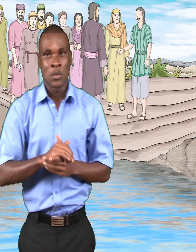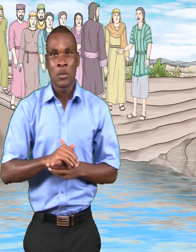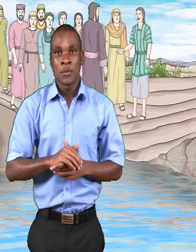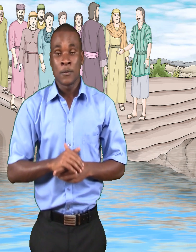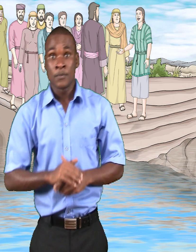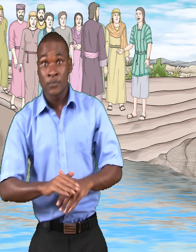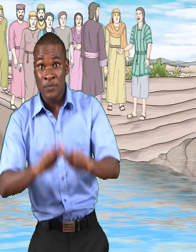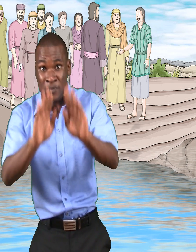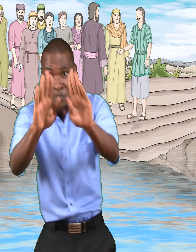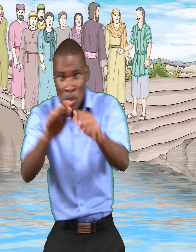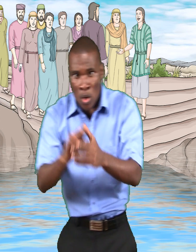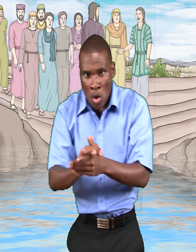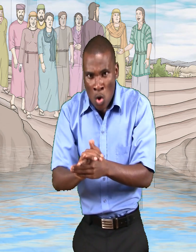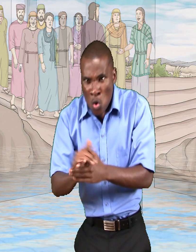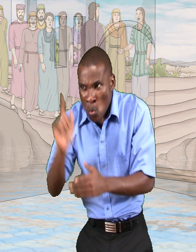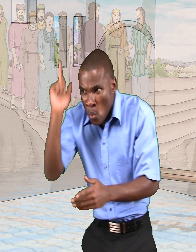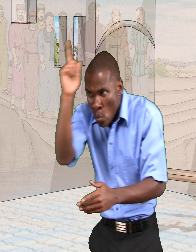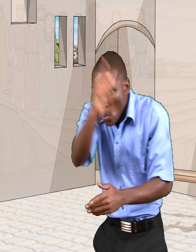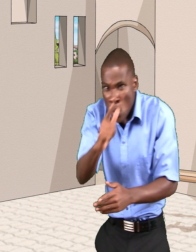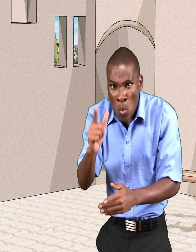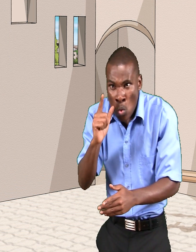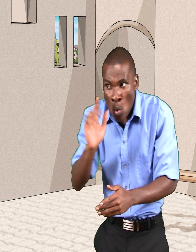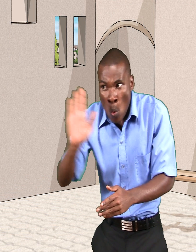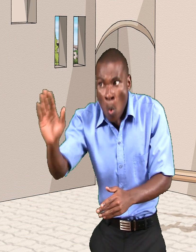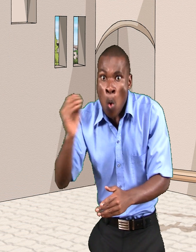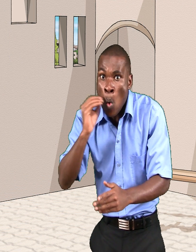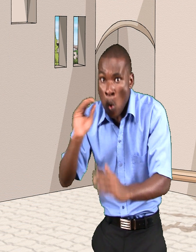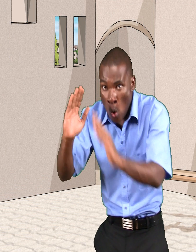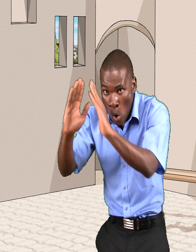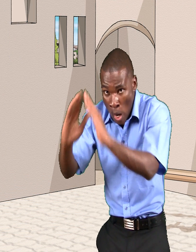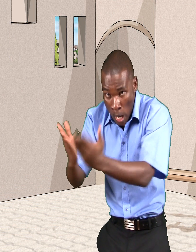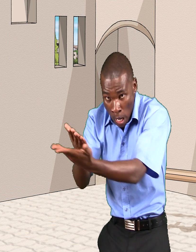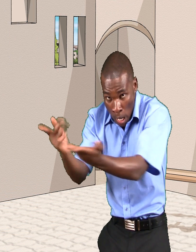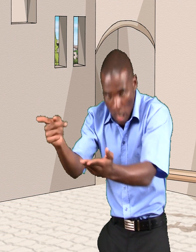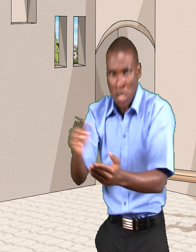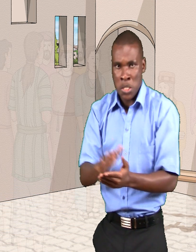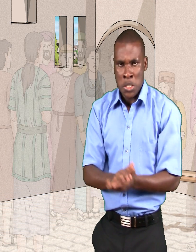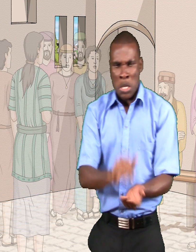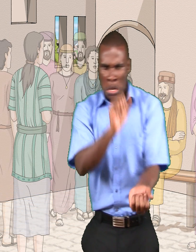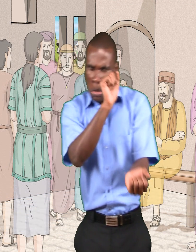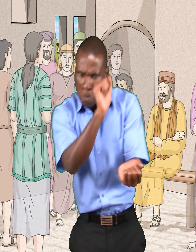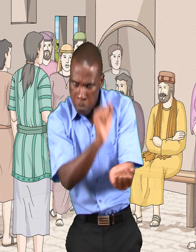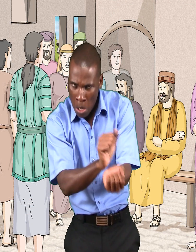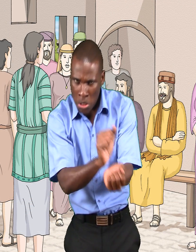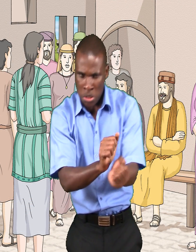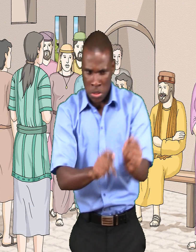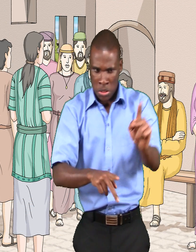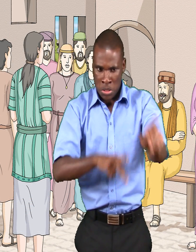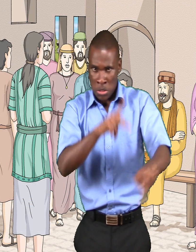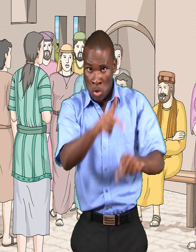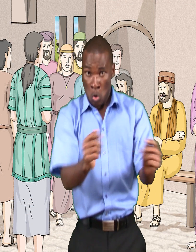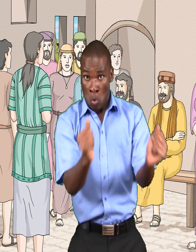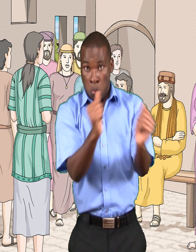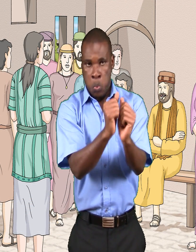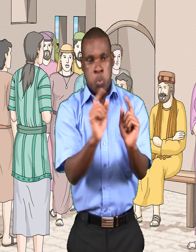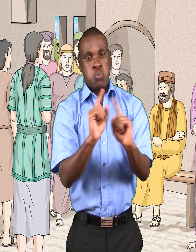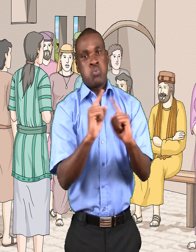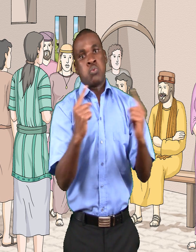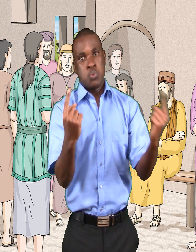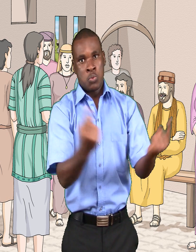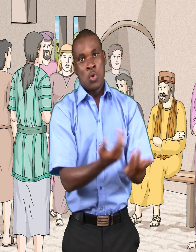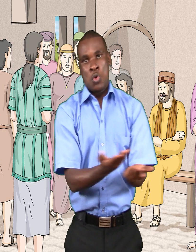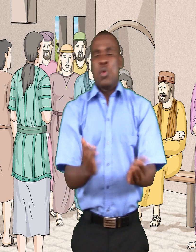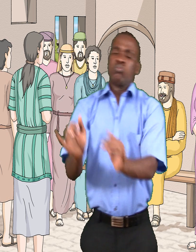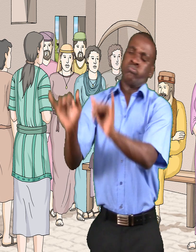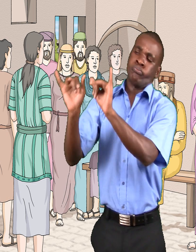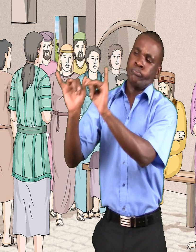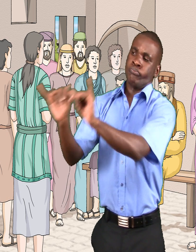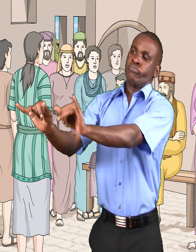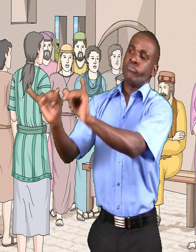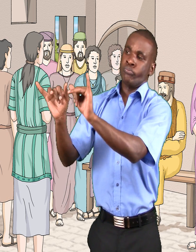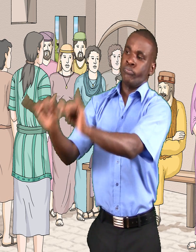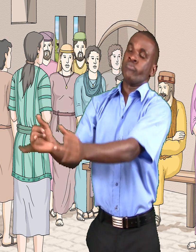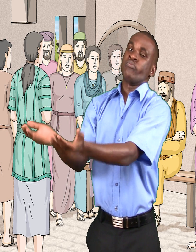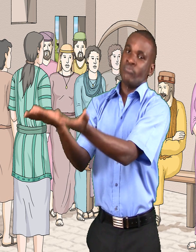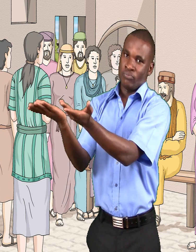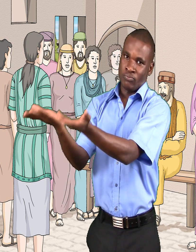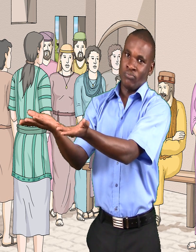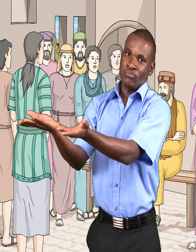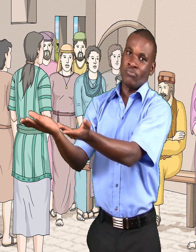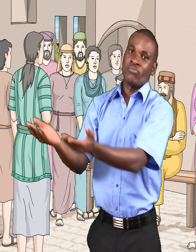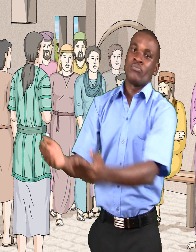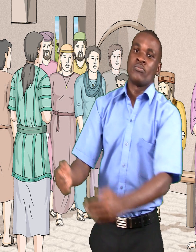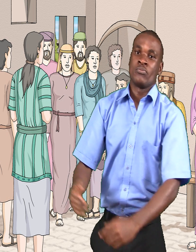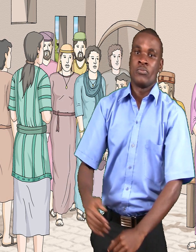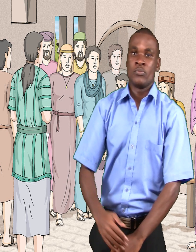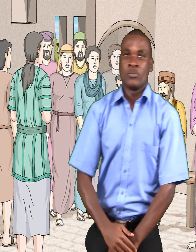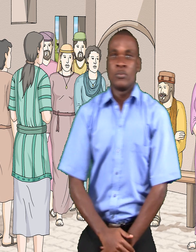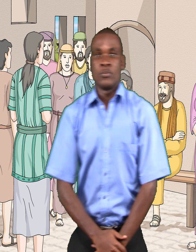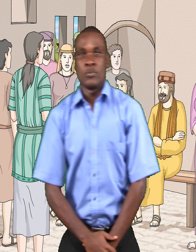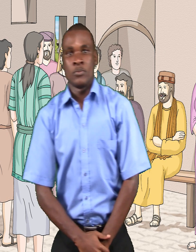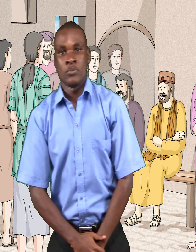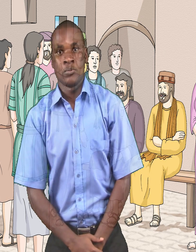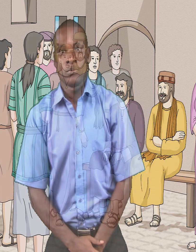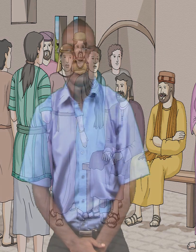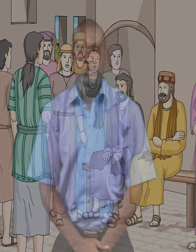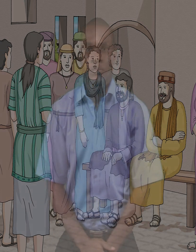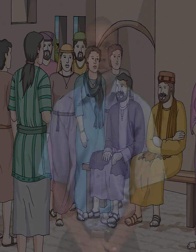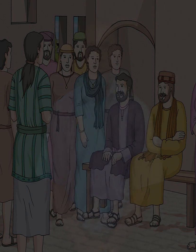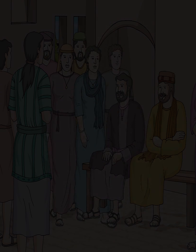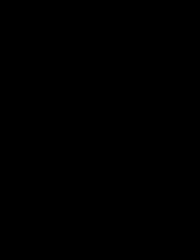And she persuaded us.